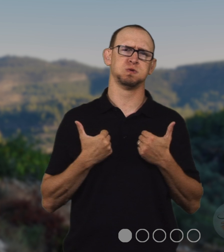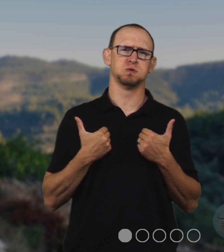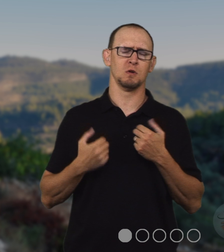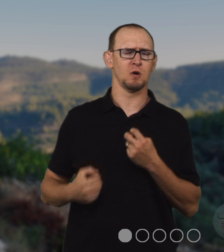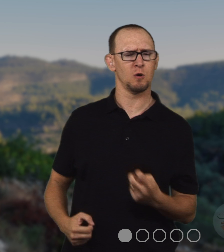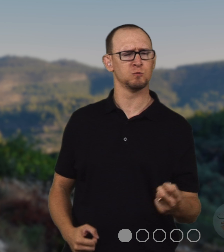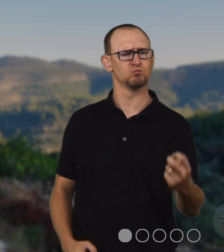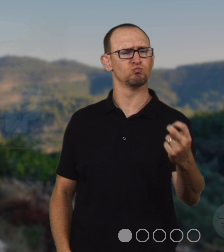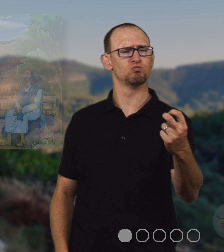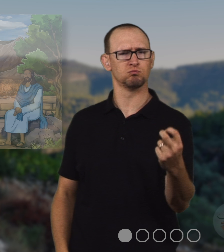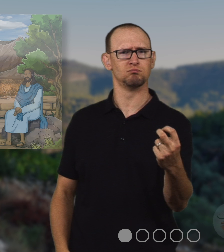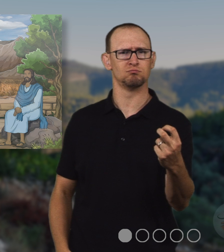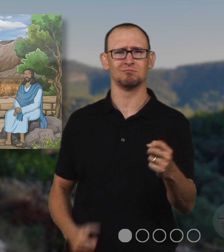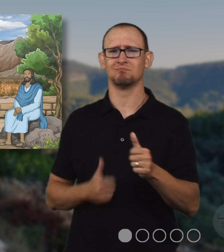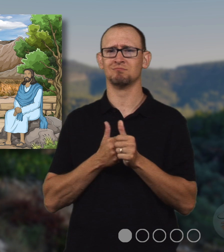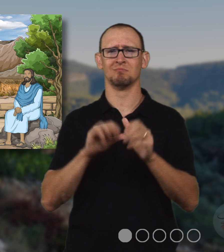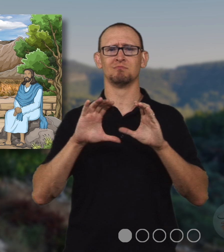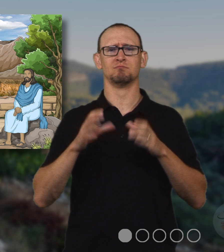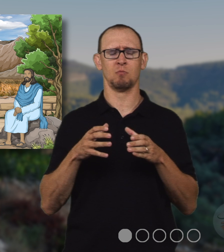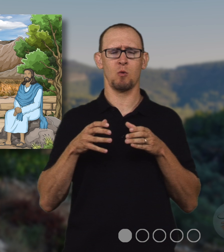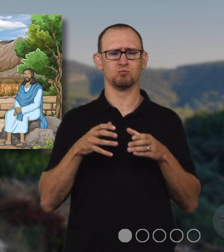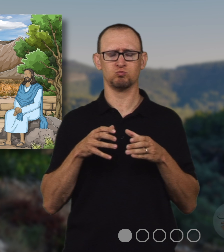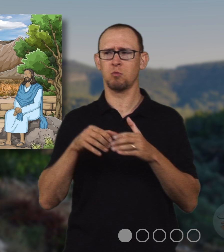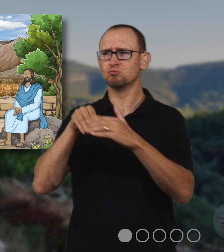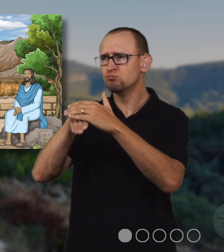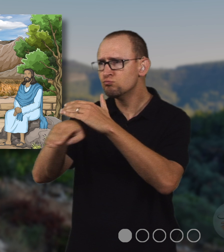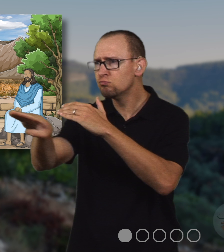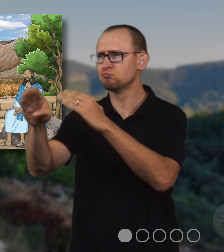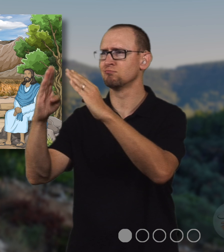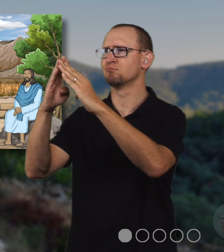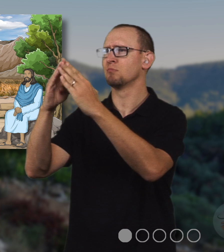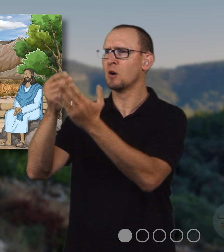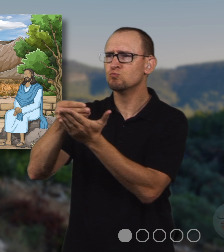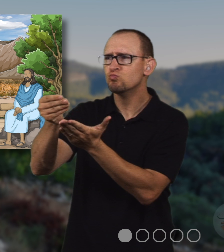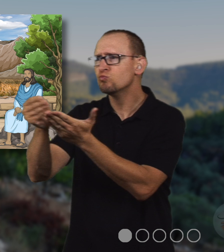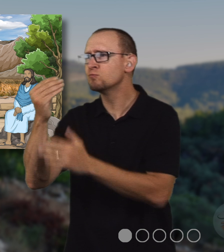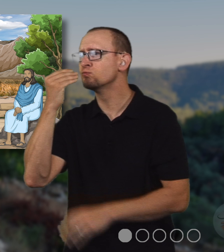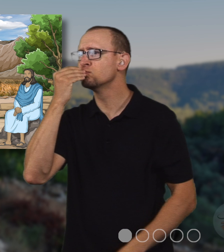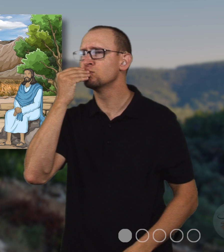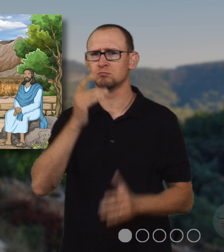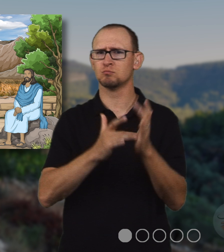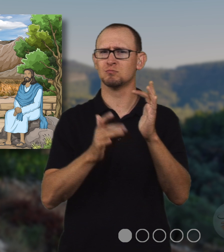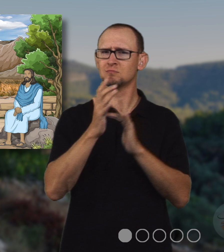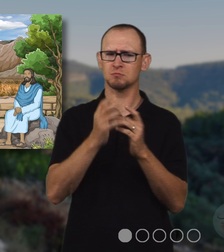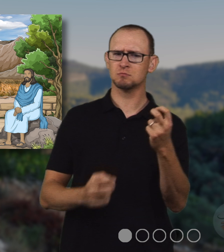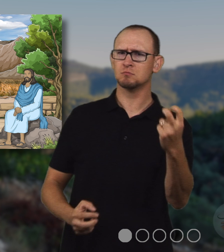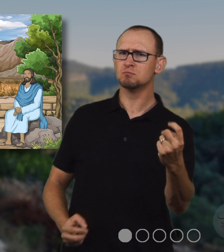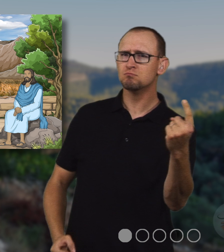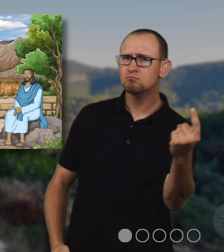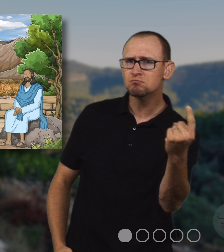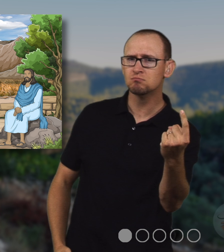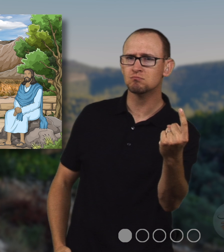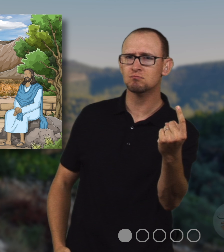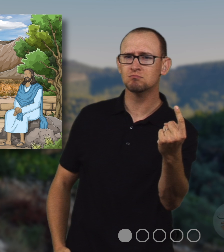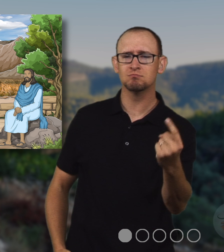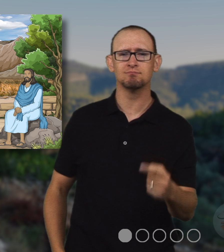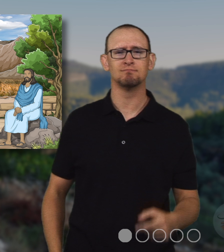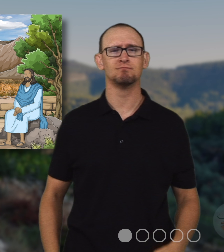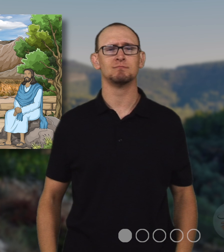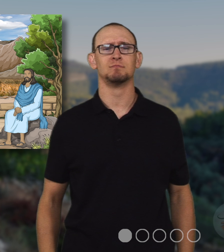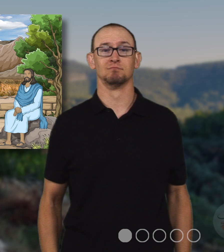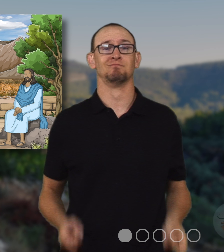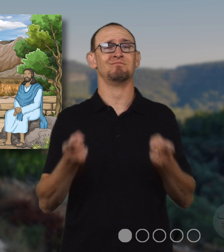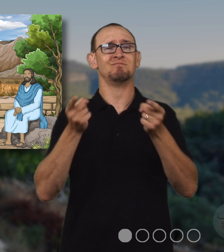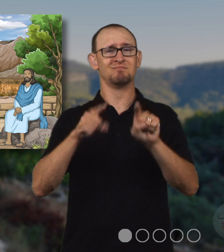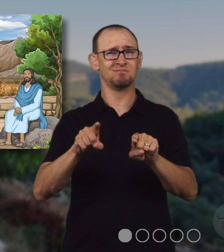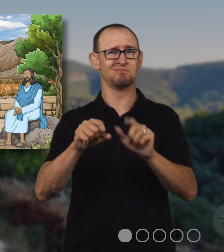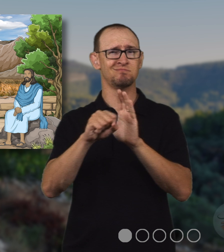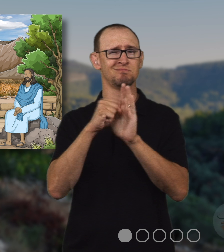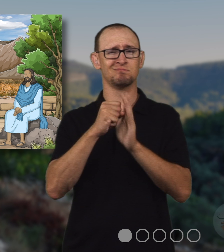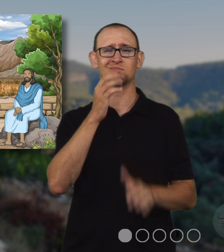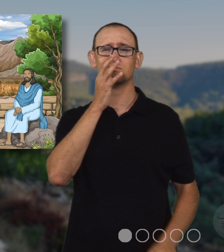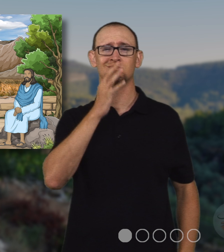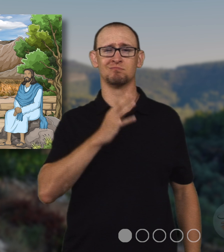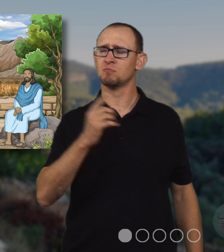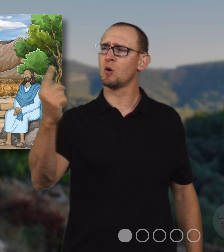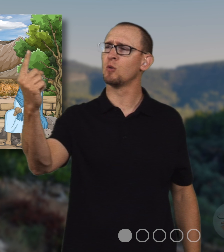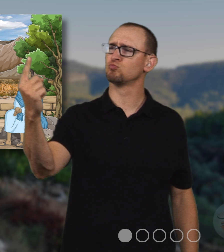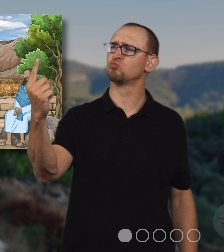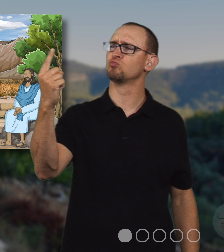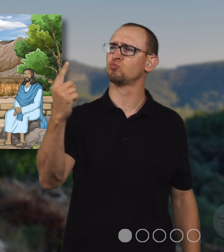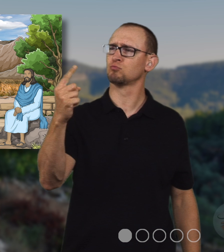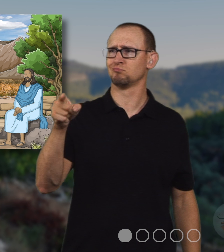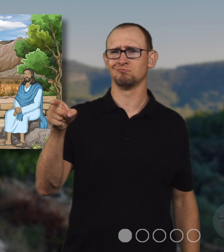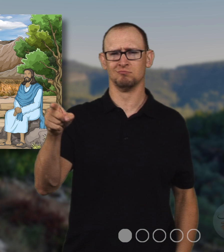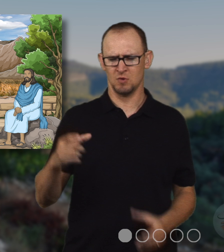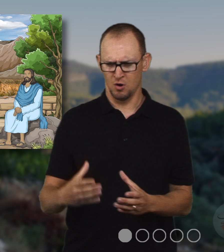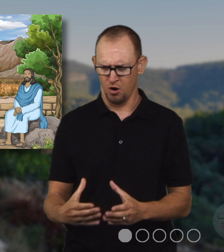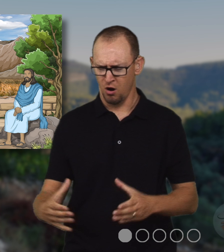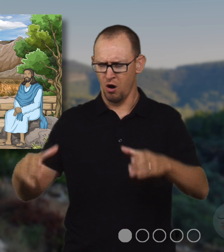Since Jacob’s well was there, Jesus, weary from His journey, sat down by the well. It was about the sixth hour.